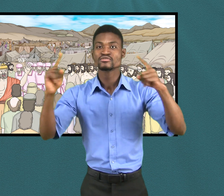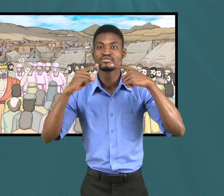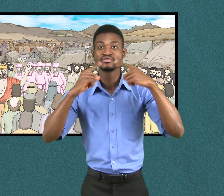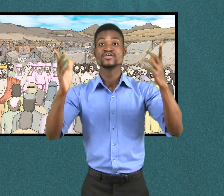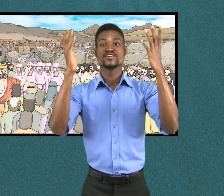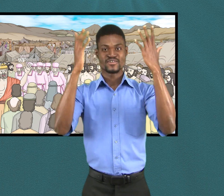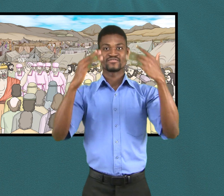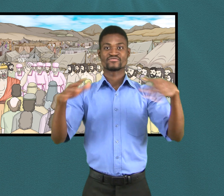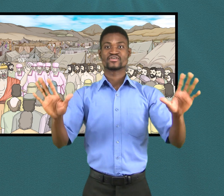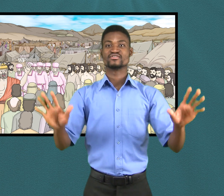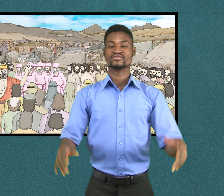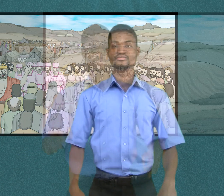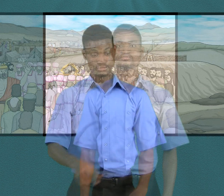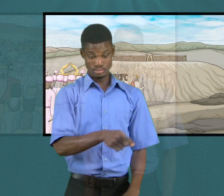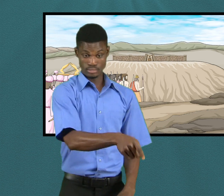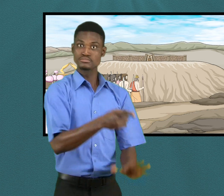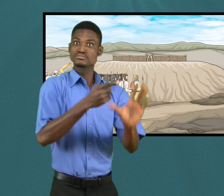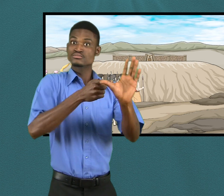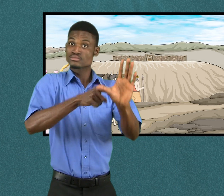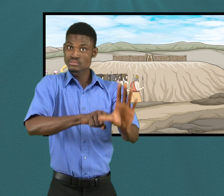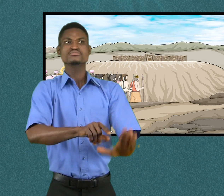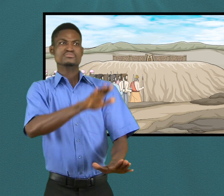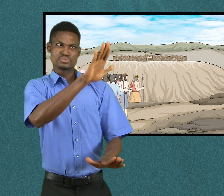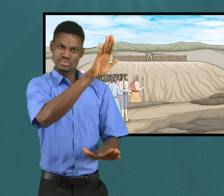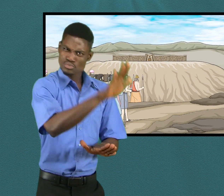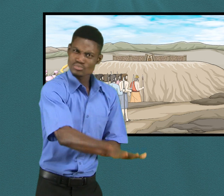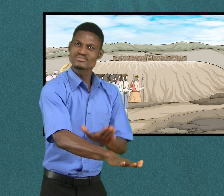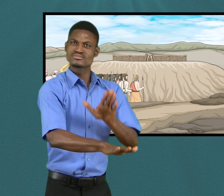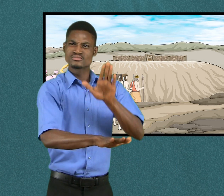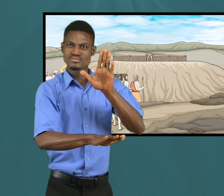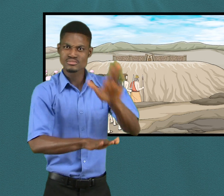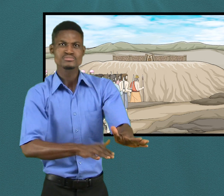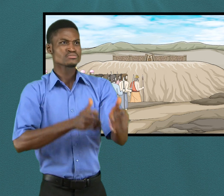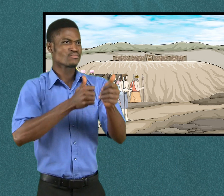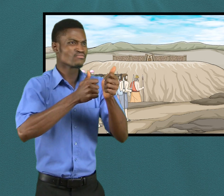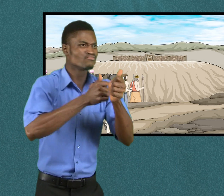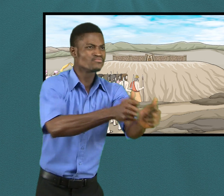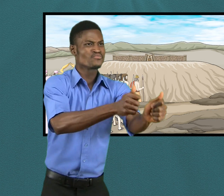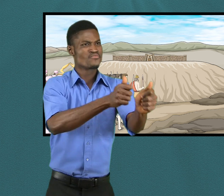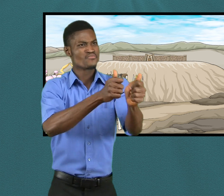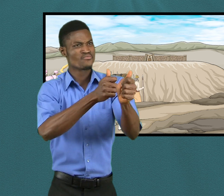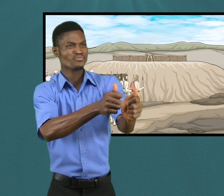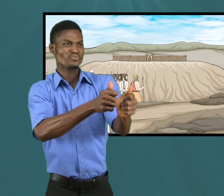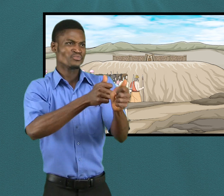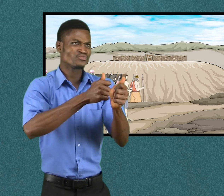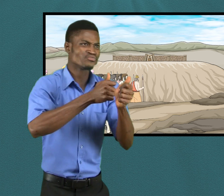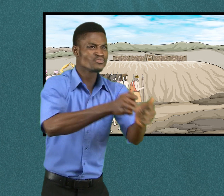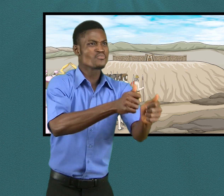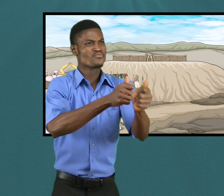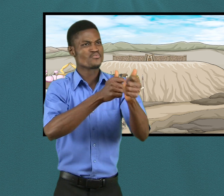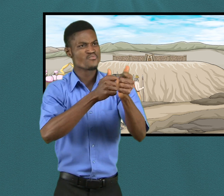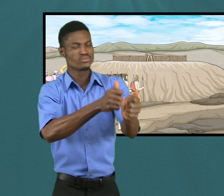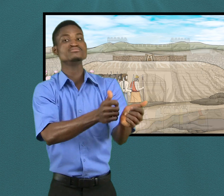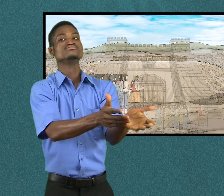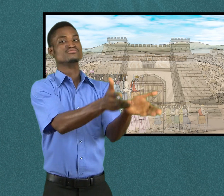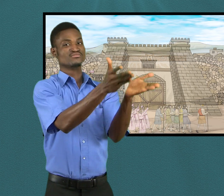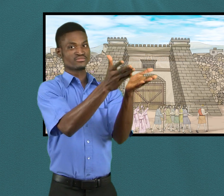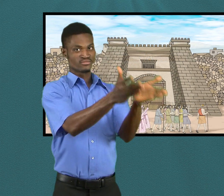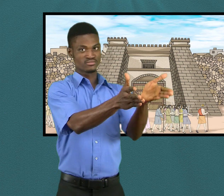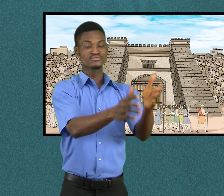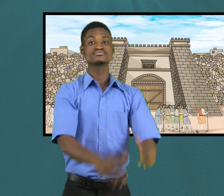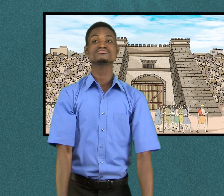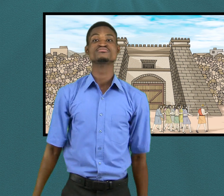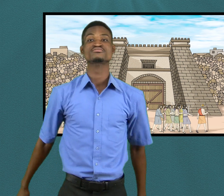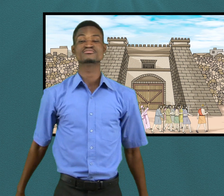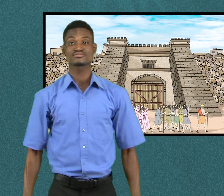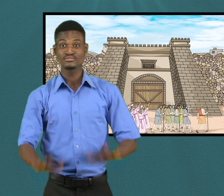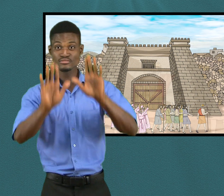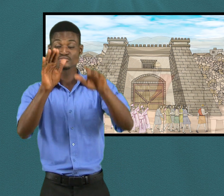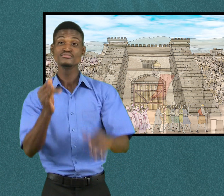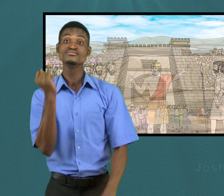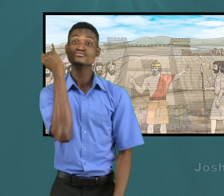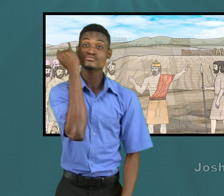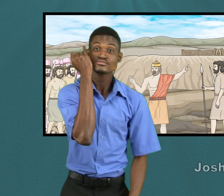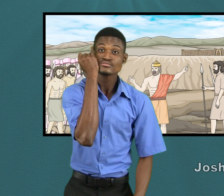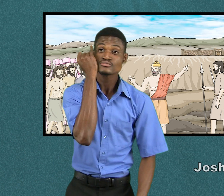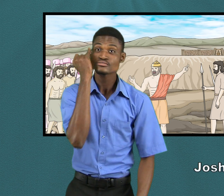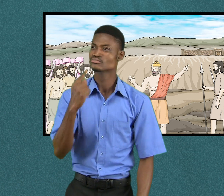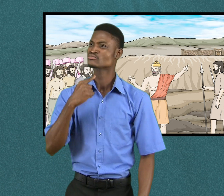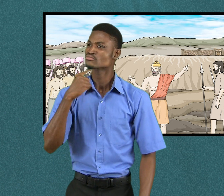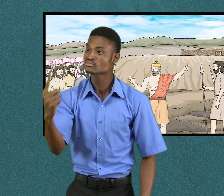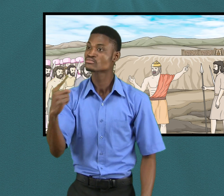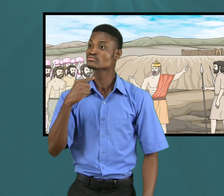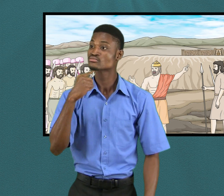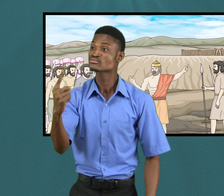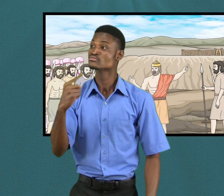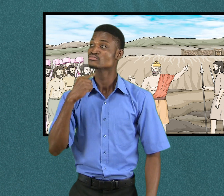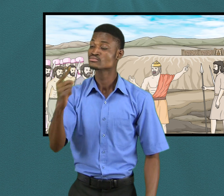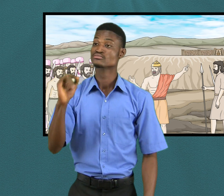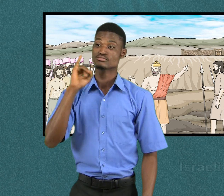After Joshua had spoken to the people, seven priests carrying seven rams’ horns before the LORD advanced and blew the horns, and the ark of the covenant of the LORD followed them. While the horns continued to sound, the armed troops marched ahead of the priests who blew the horns, and the rear guard followed the ark.